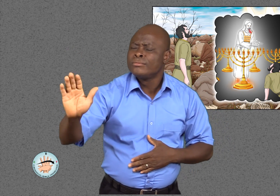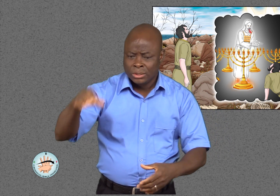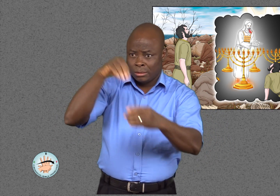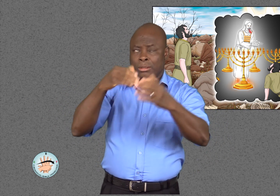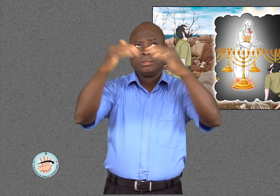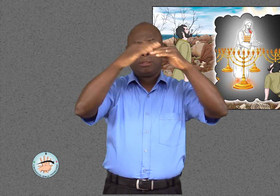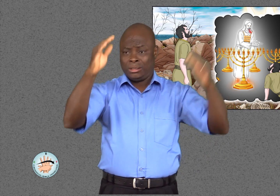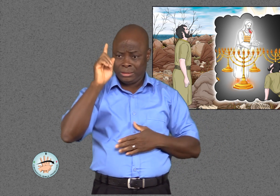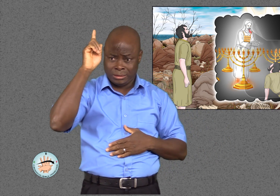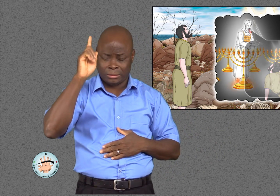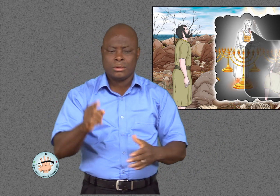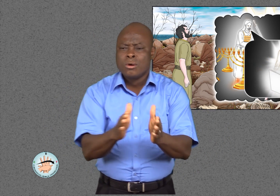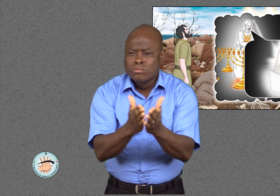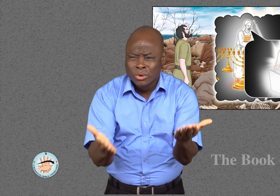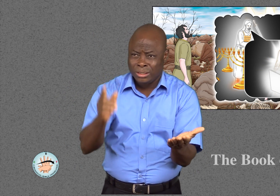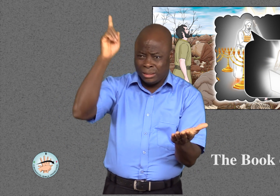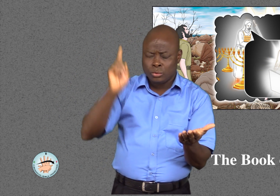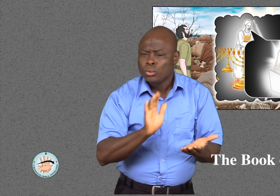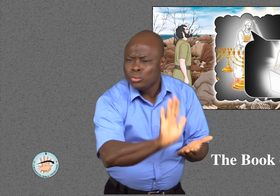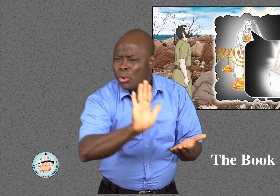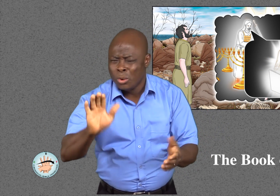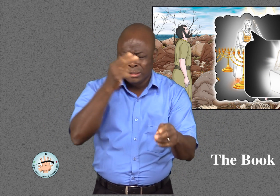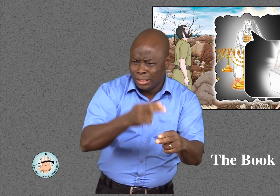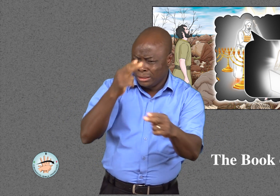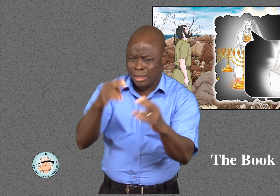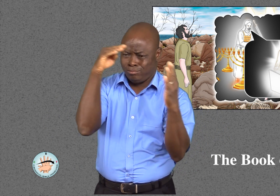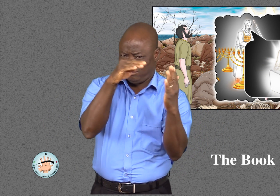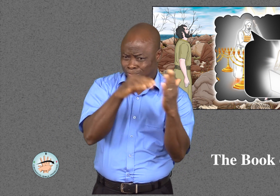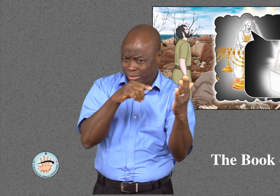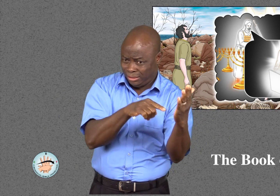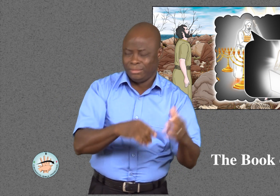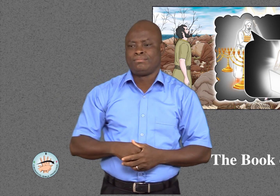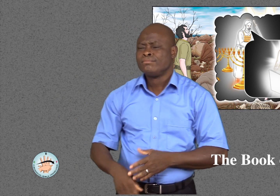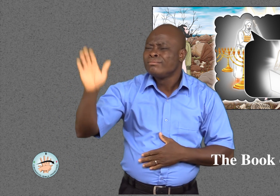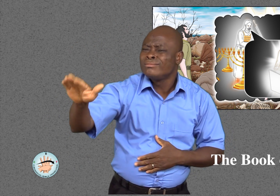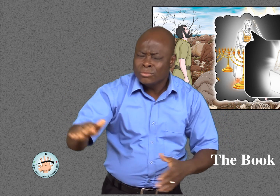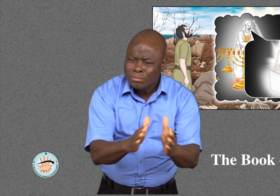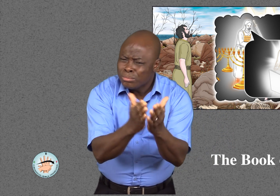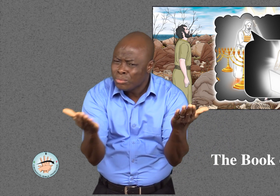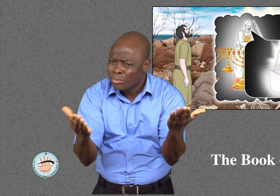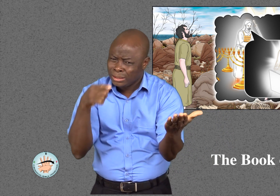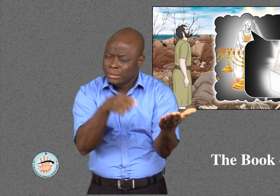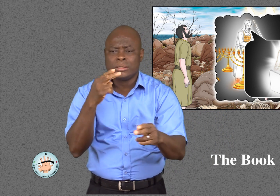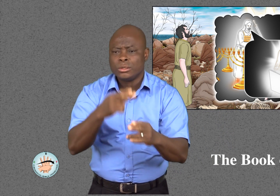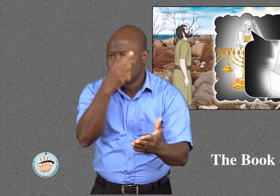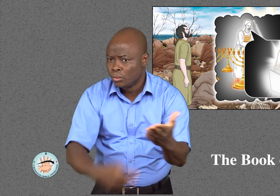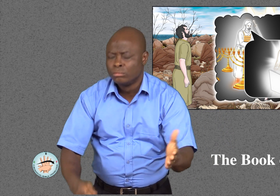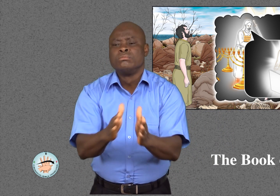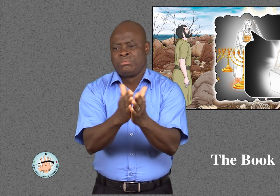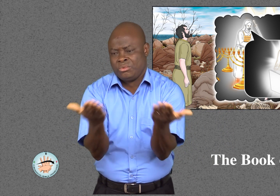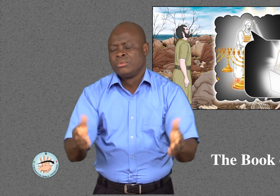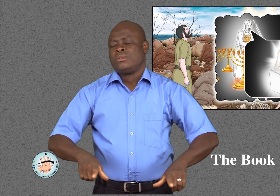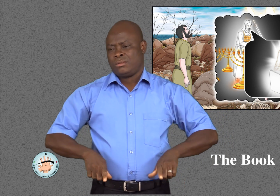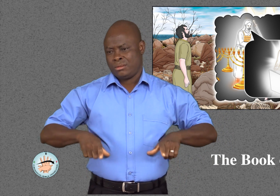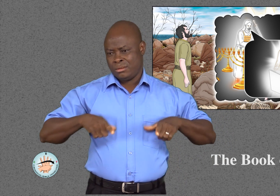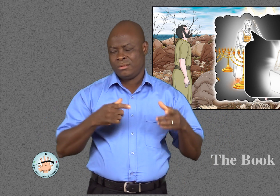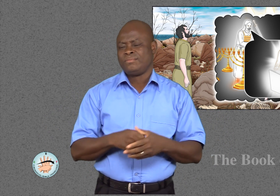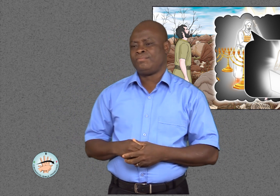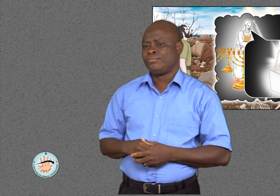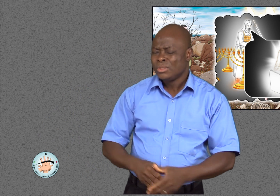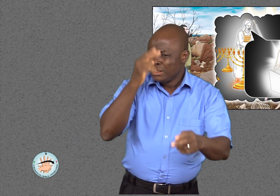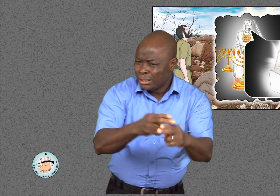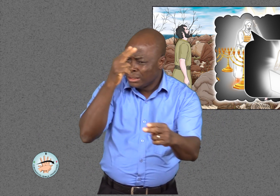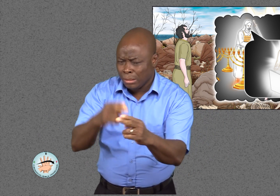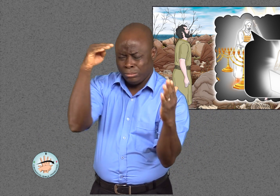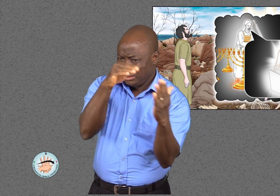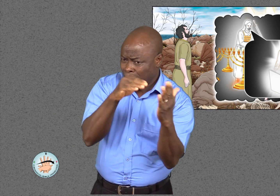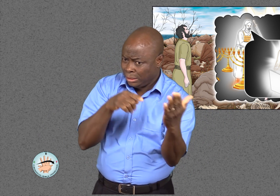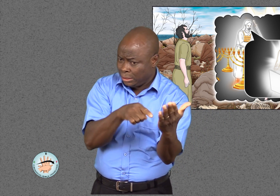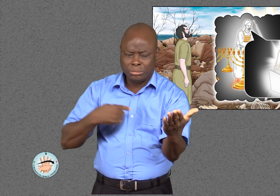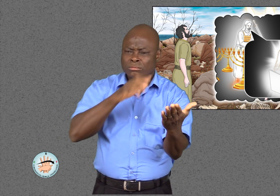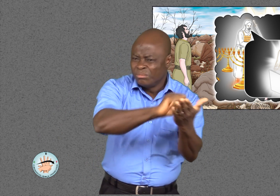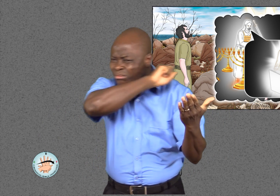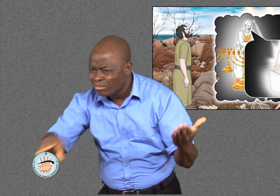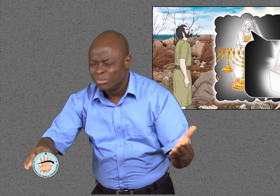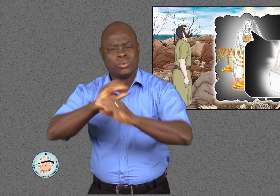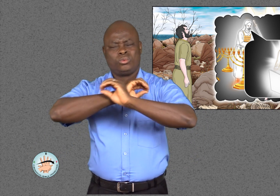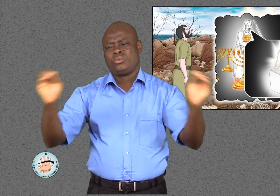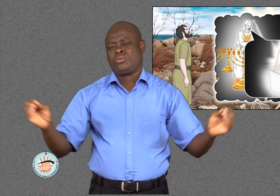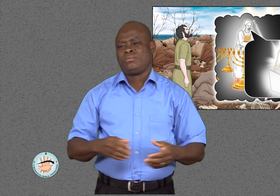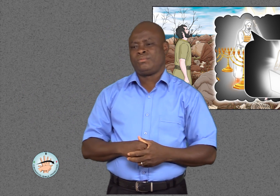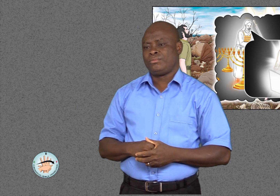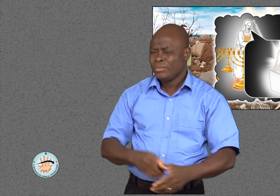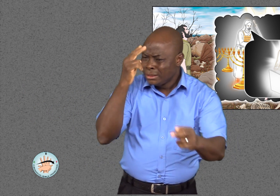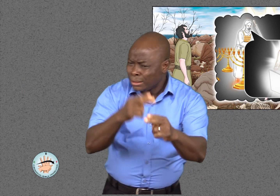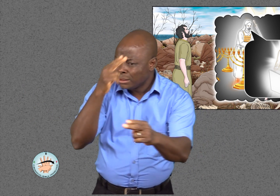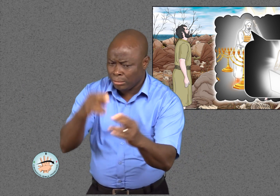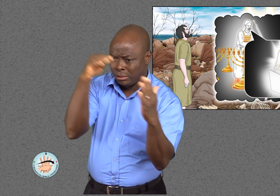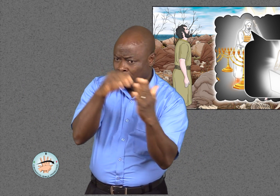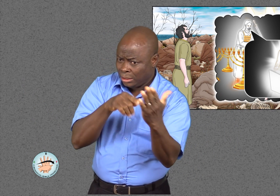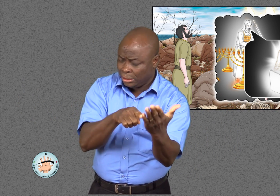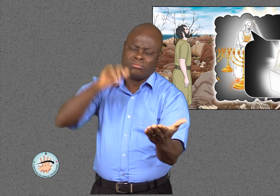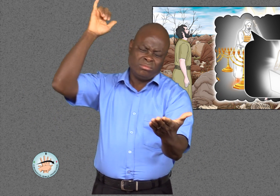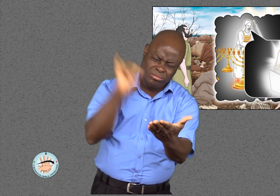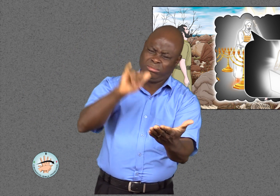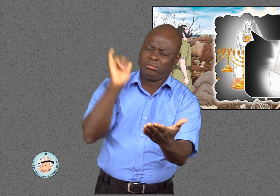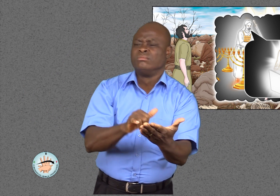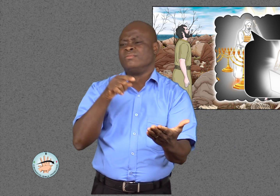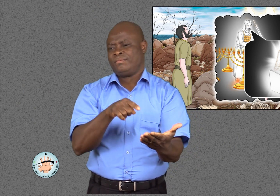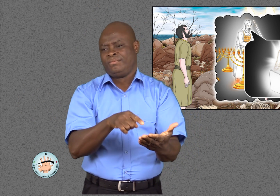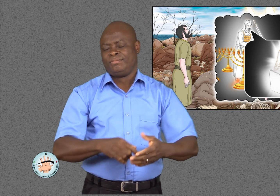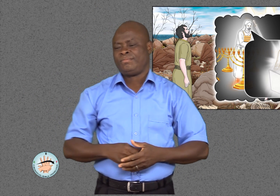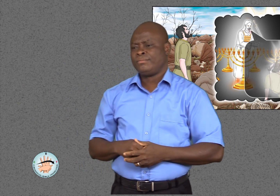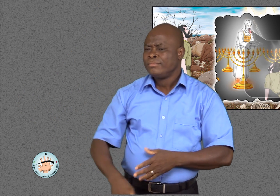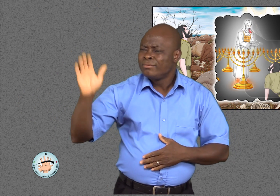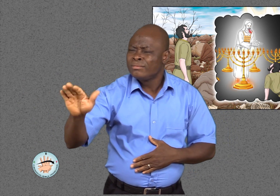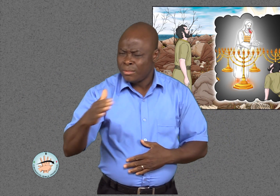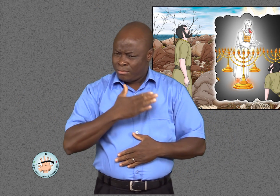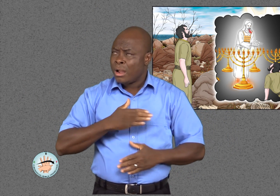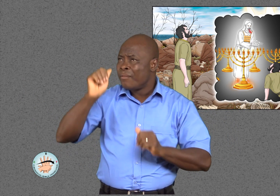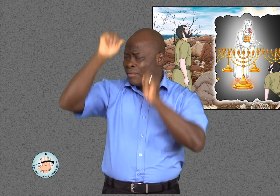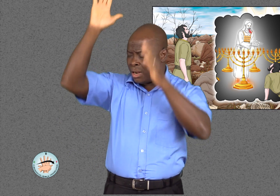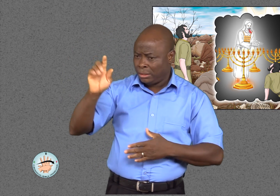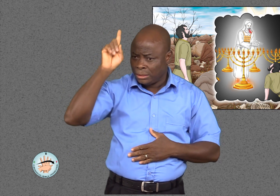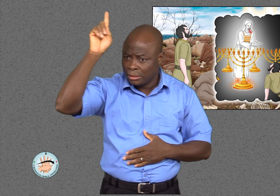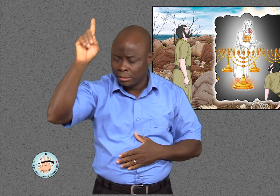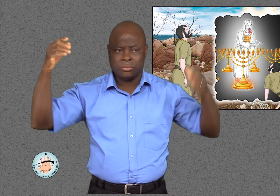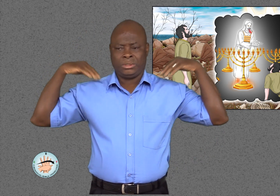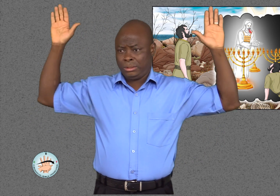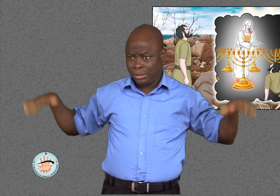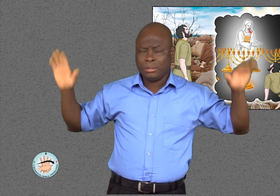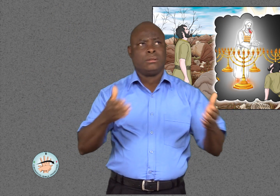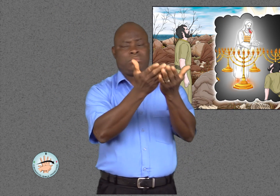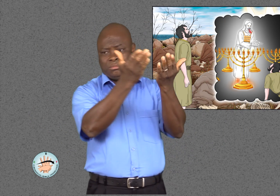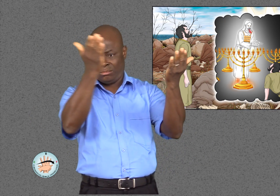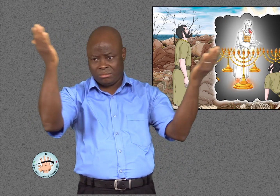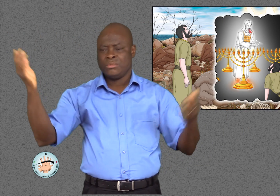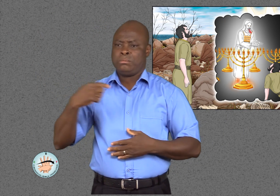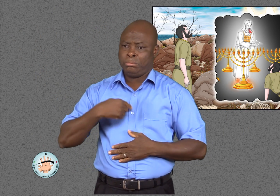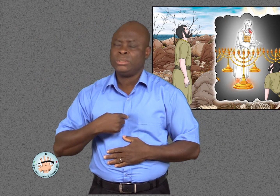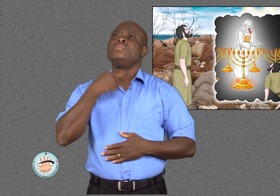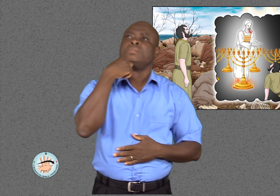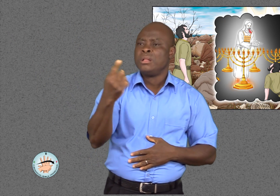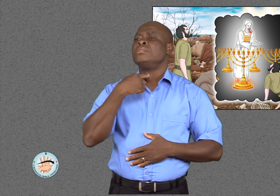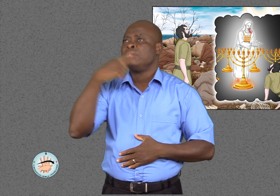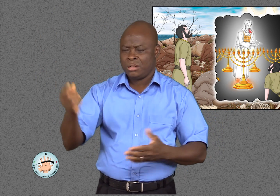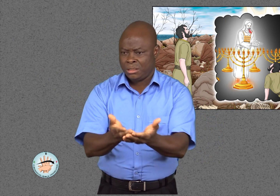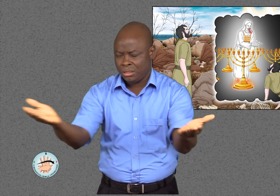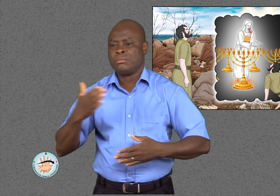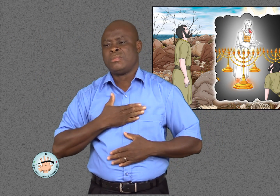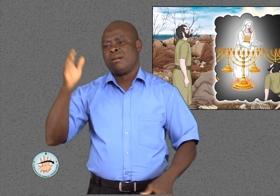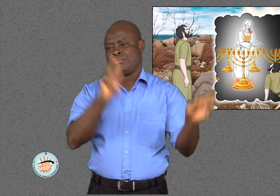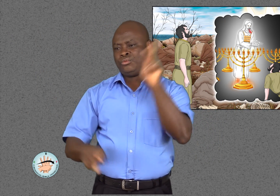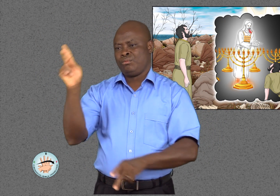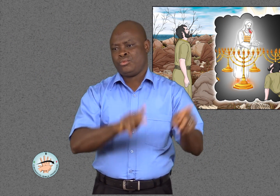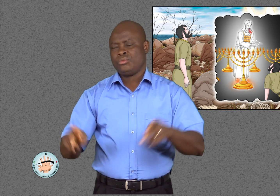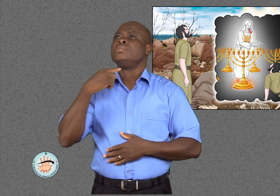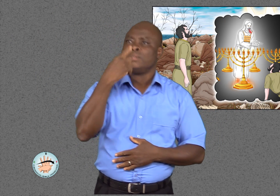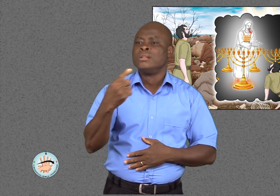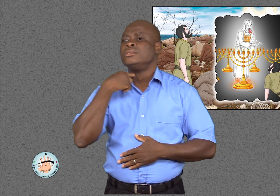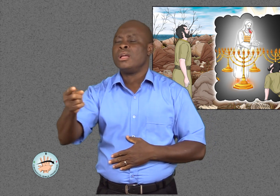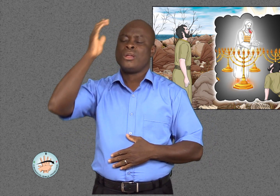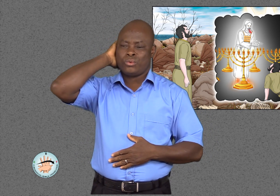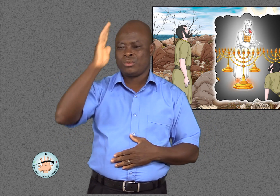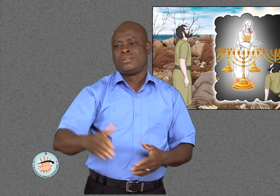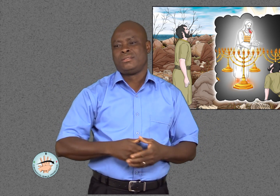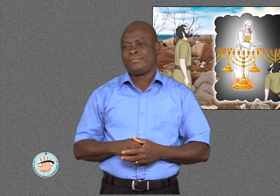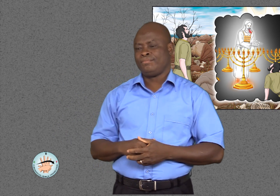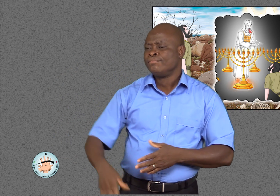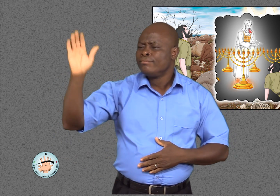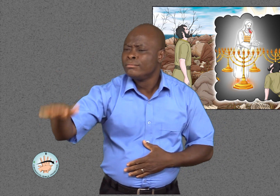And I will never blot out his name from the Book of Life, but I will confess his name before My Father and His angels.